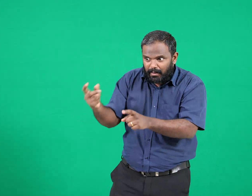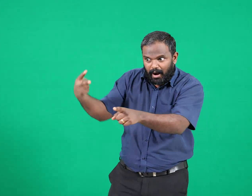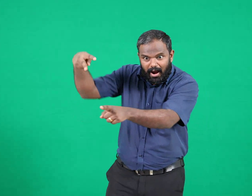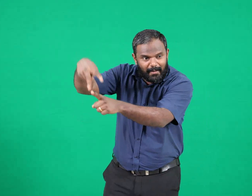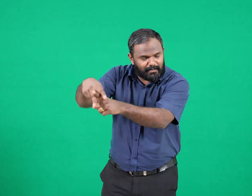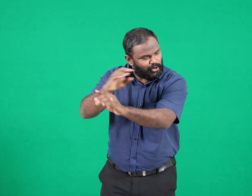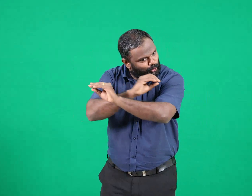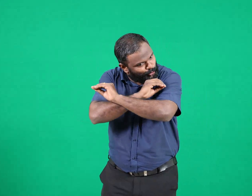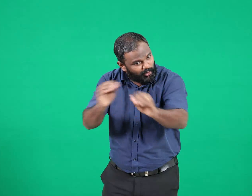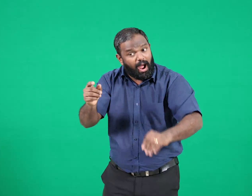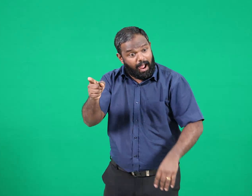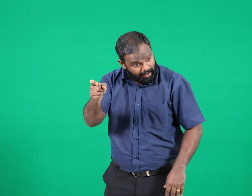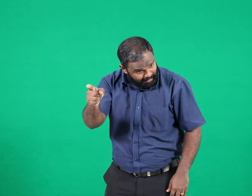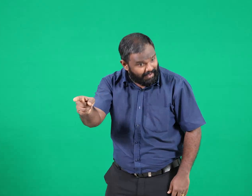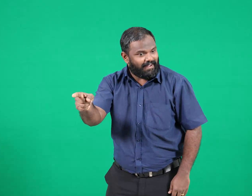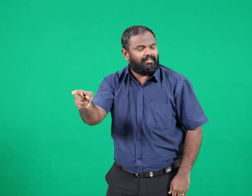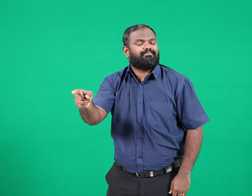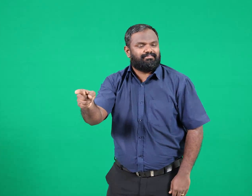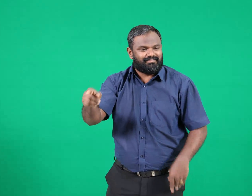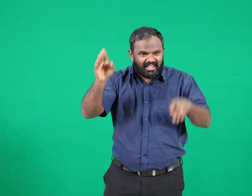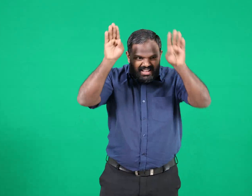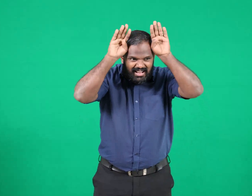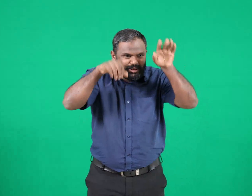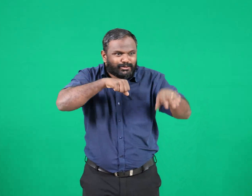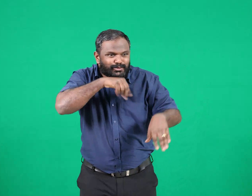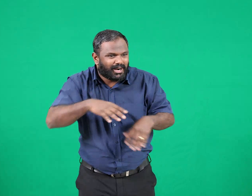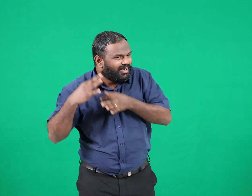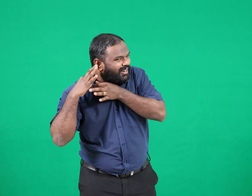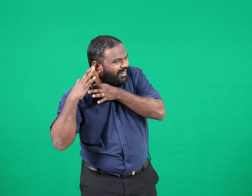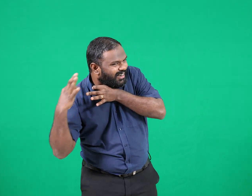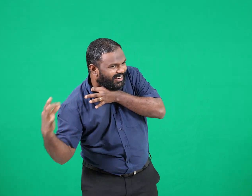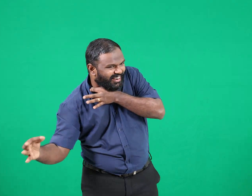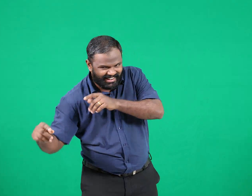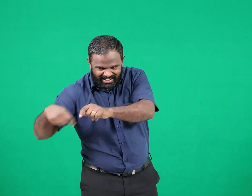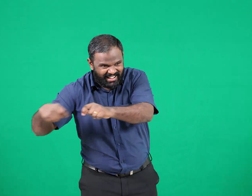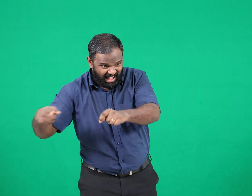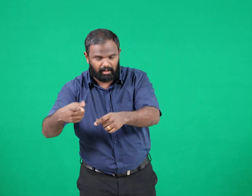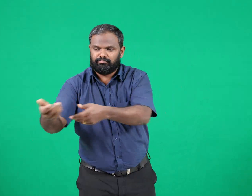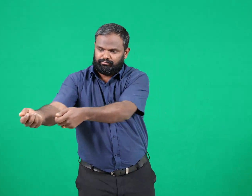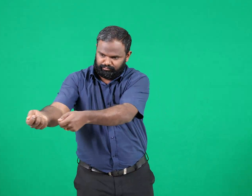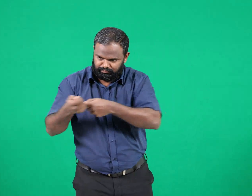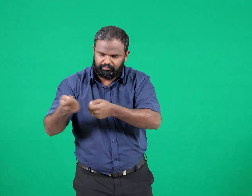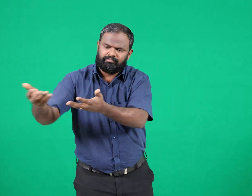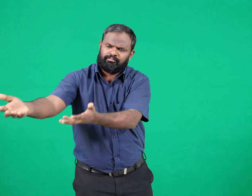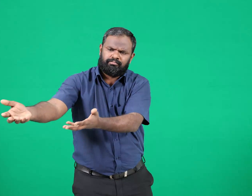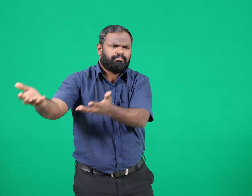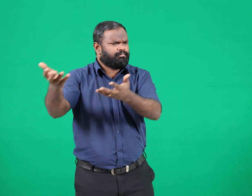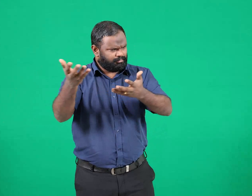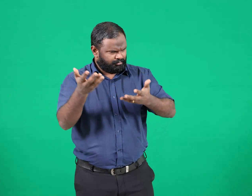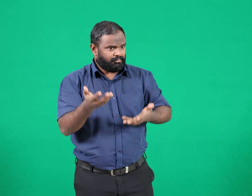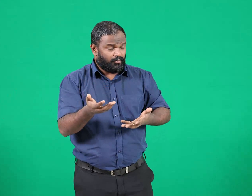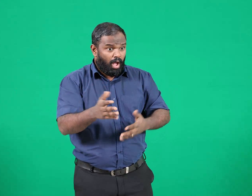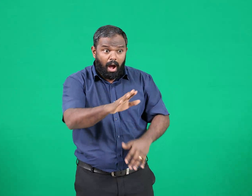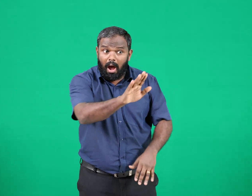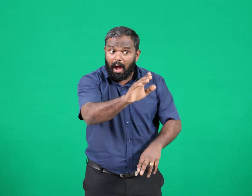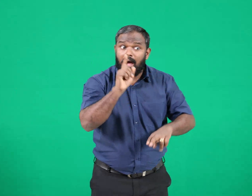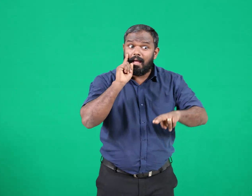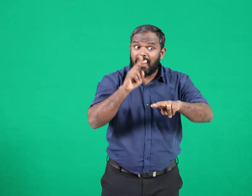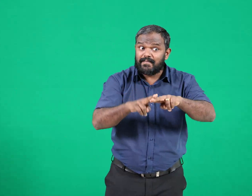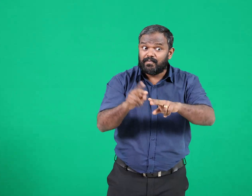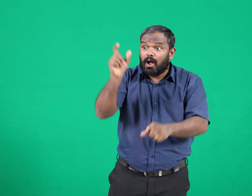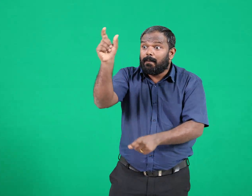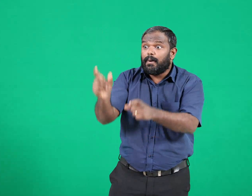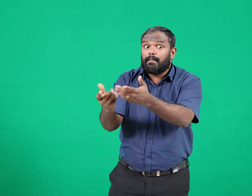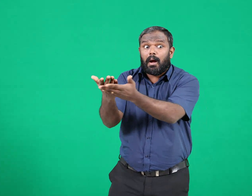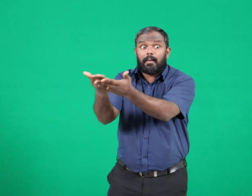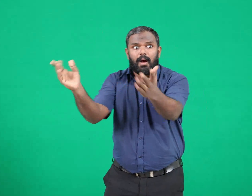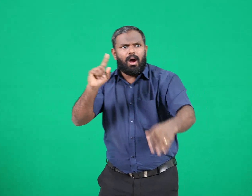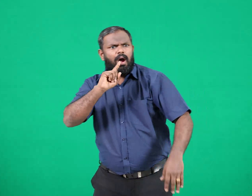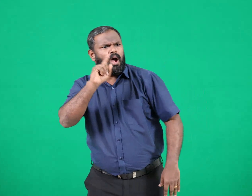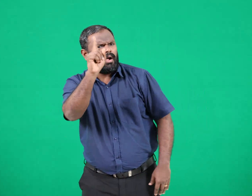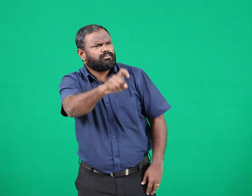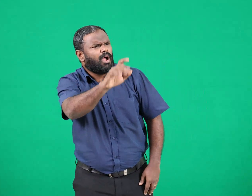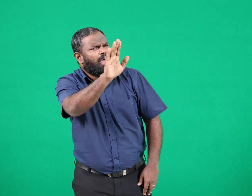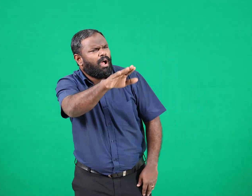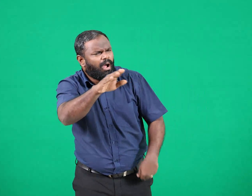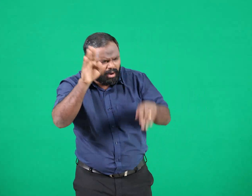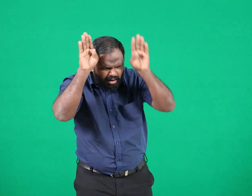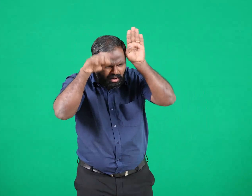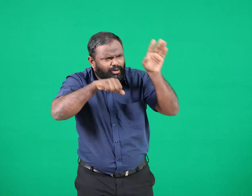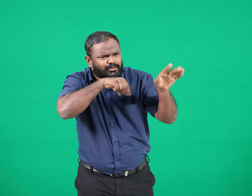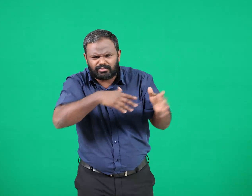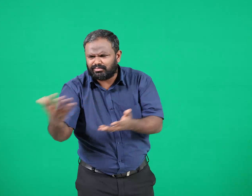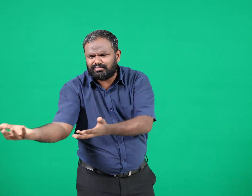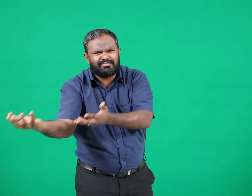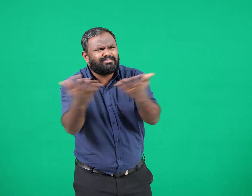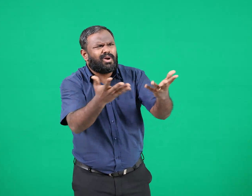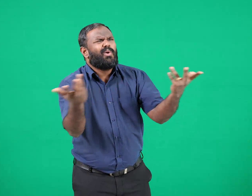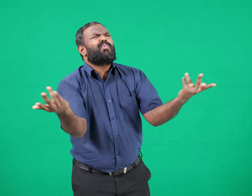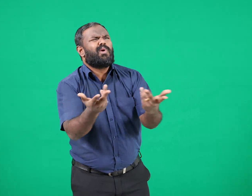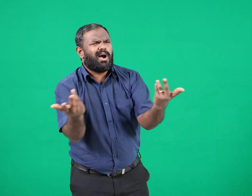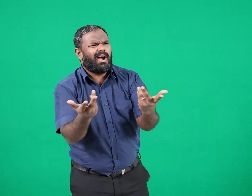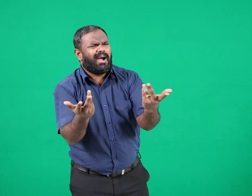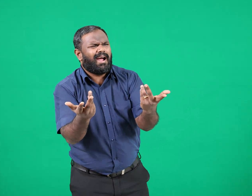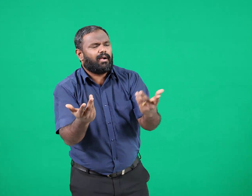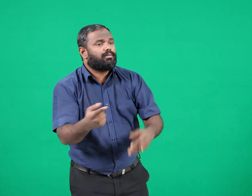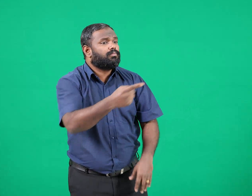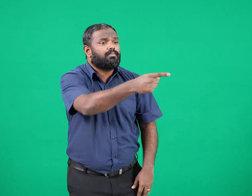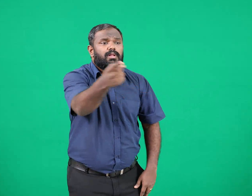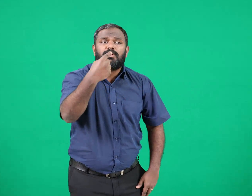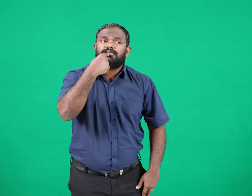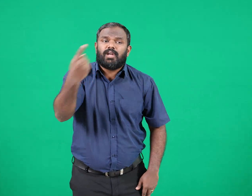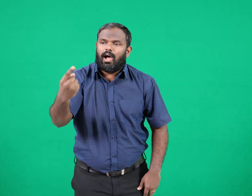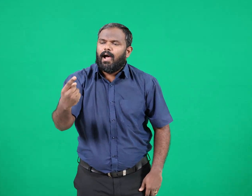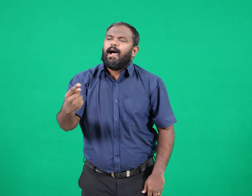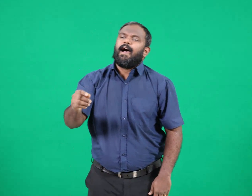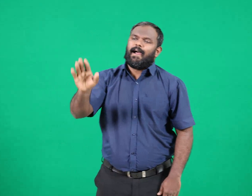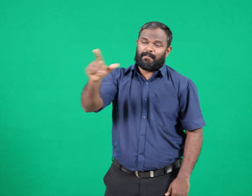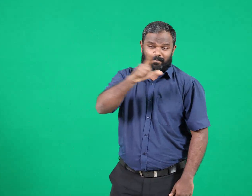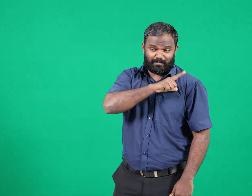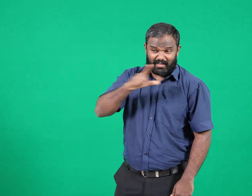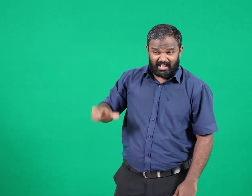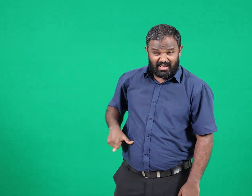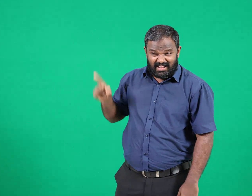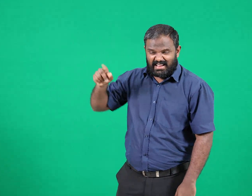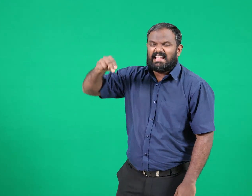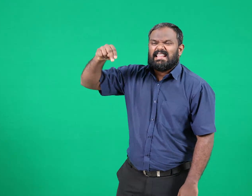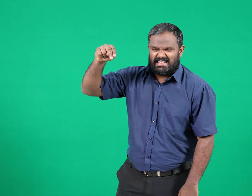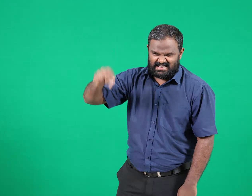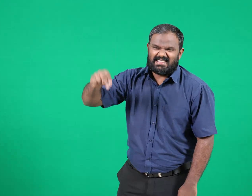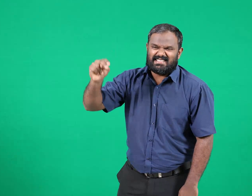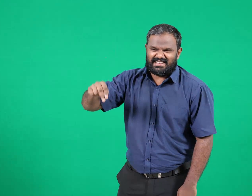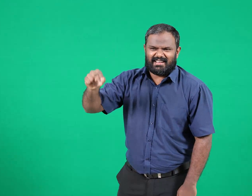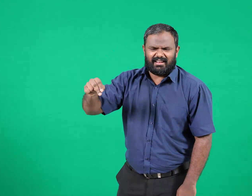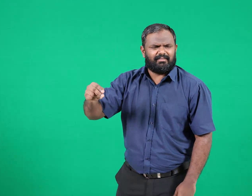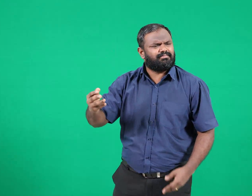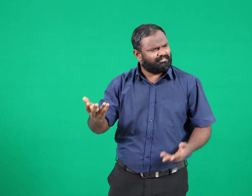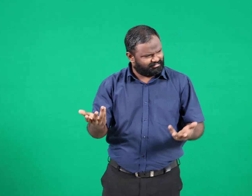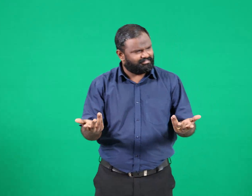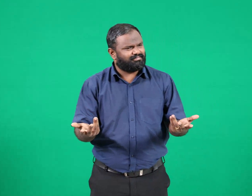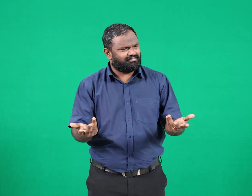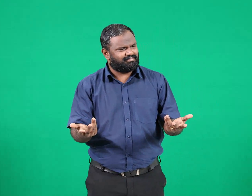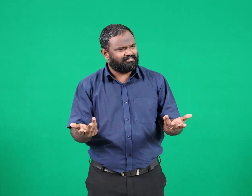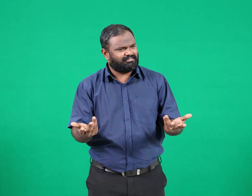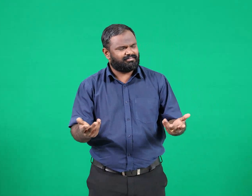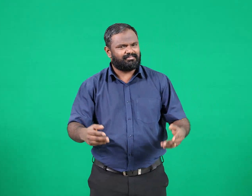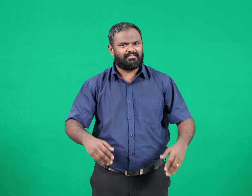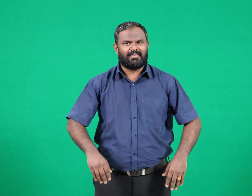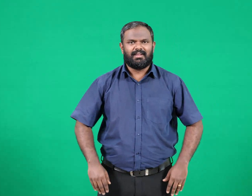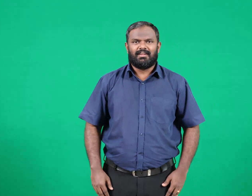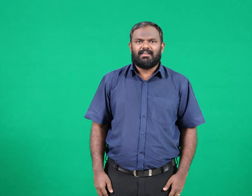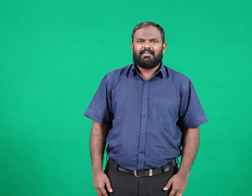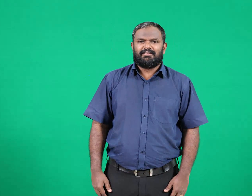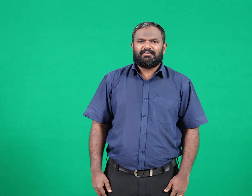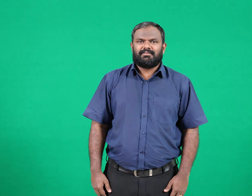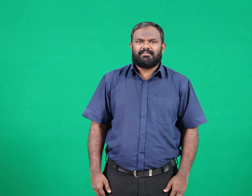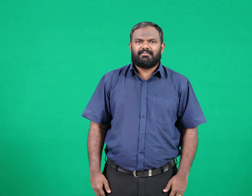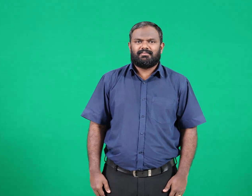Untie it and bring it here. If anyone asks, ' Why are you untying it?' tell him, ' The Lord needs it.'"